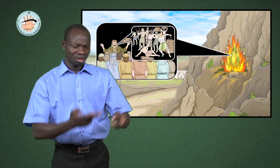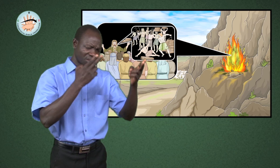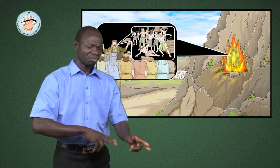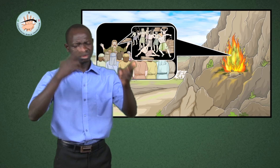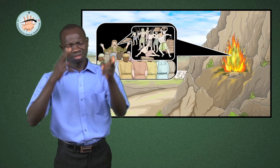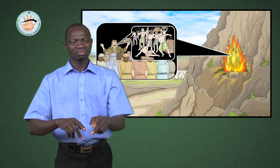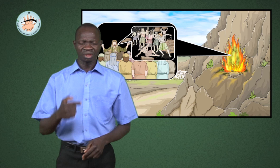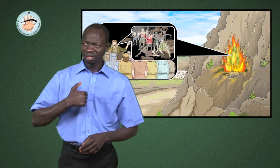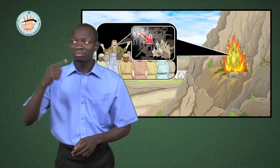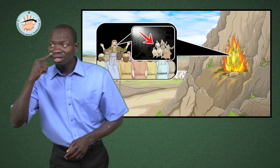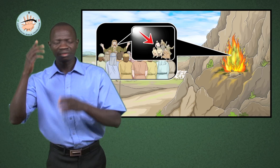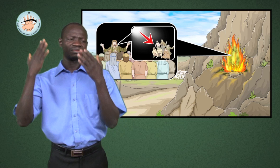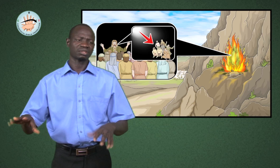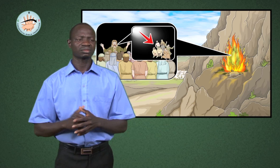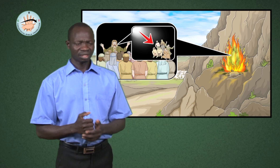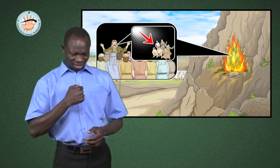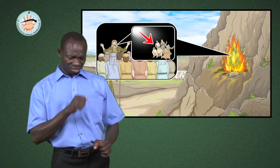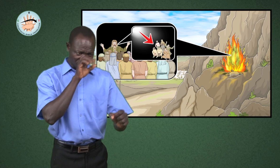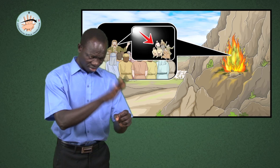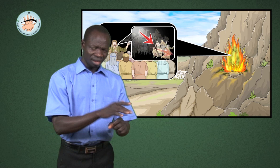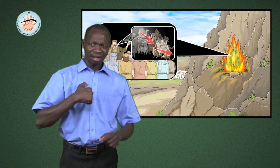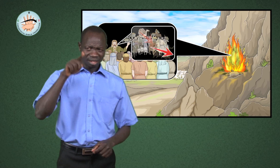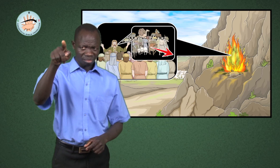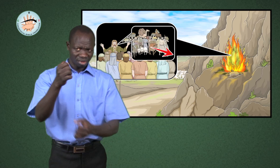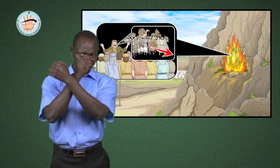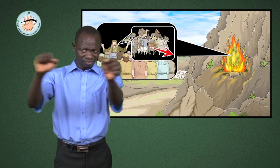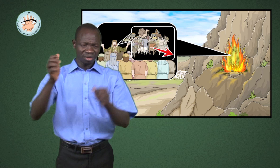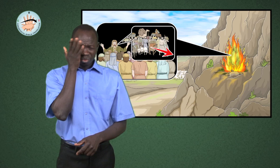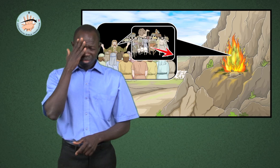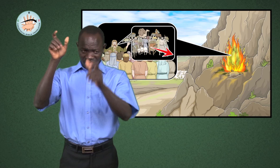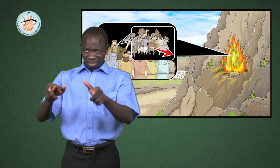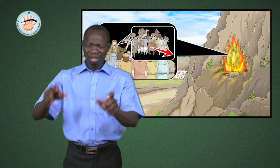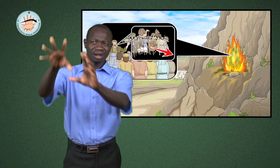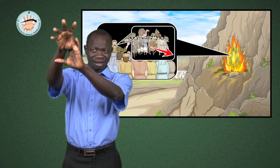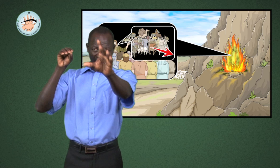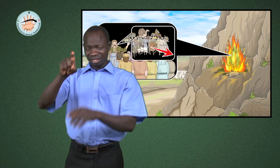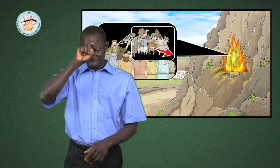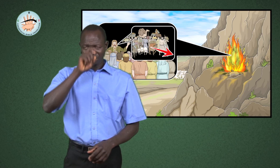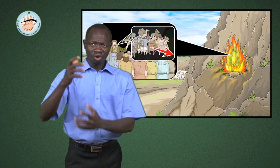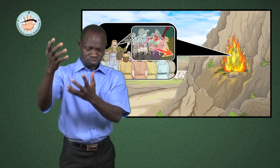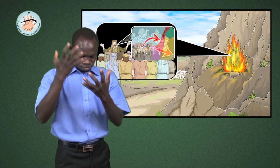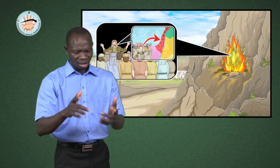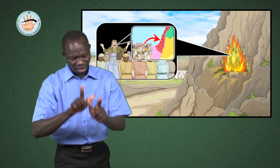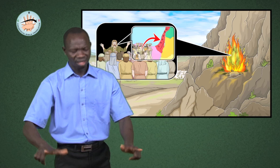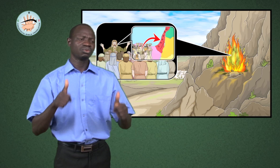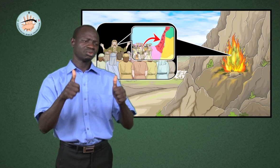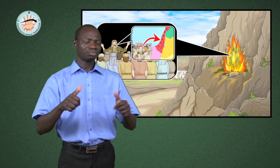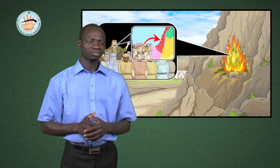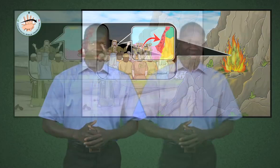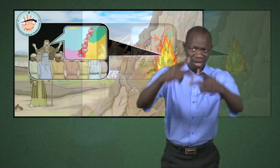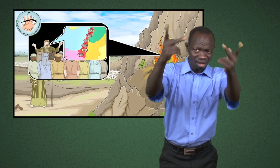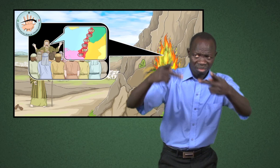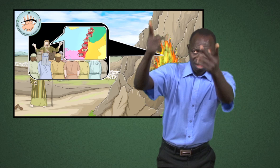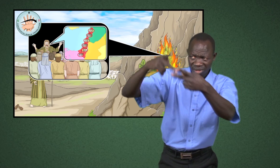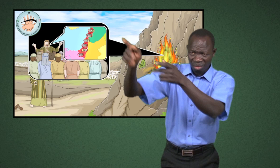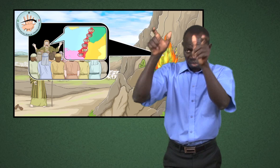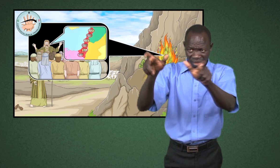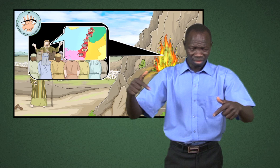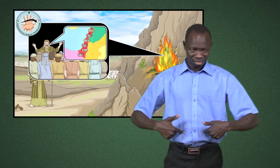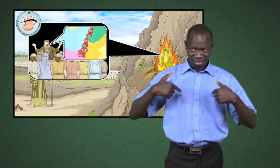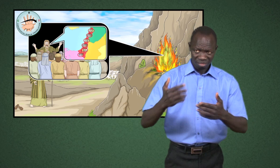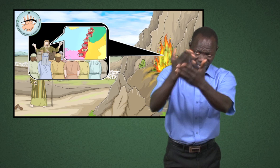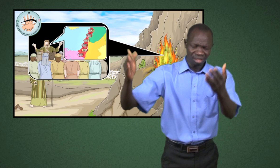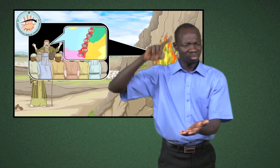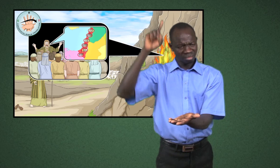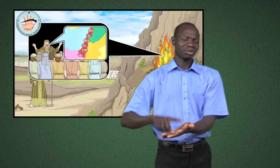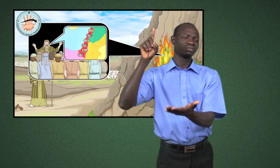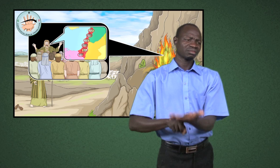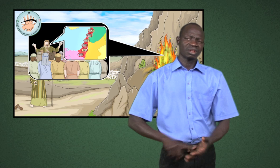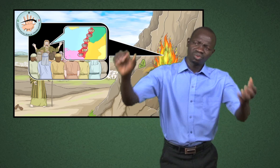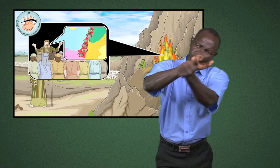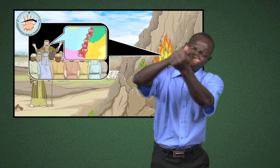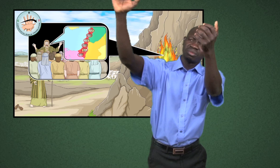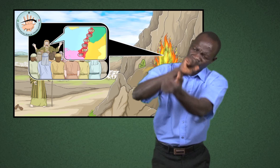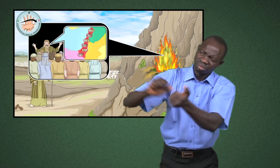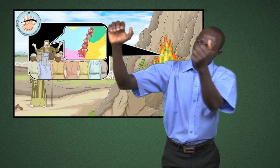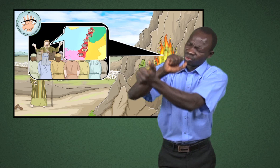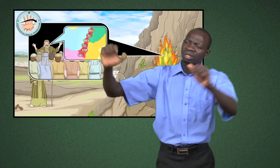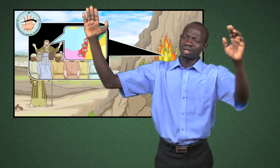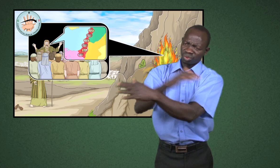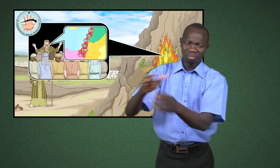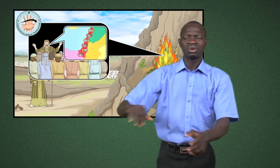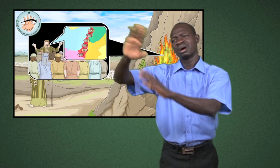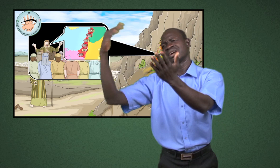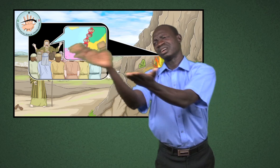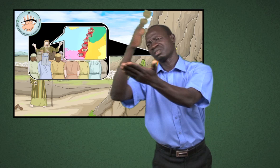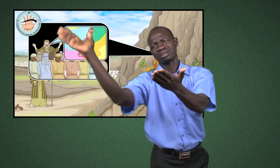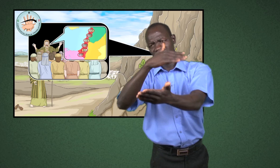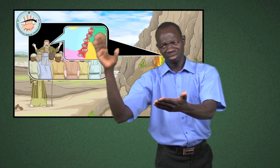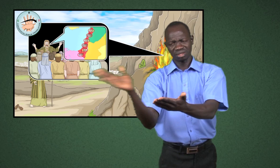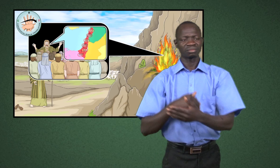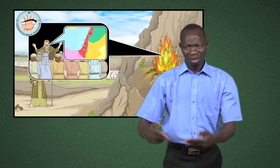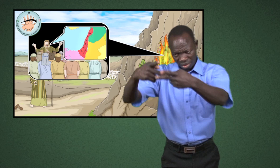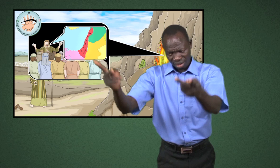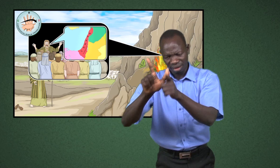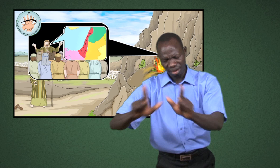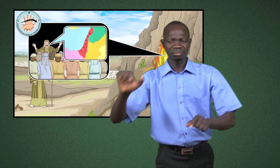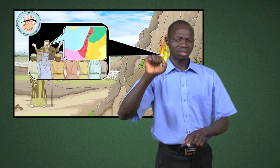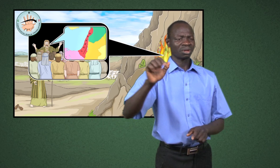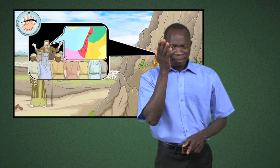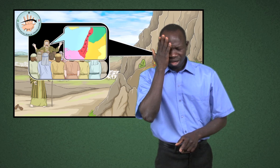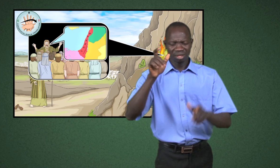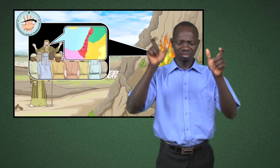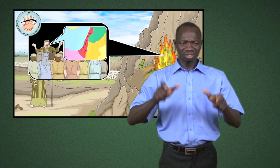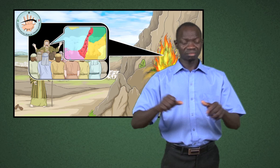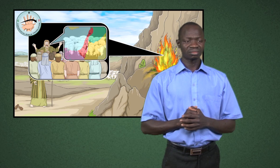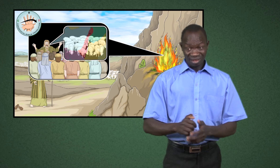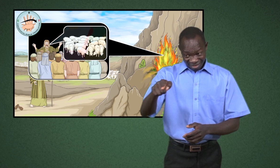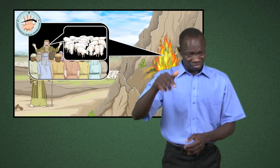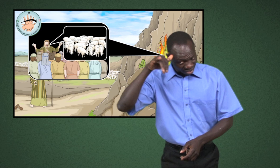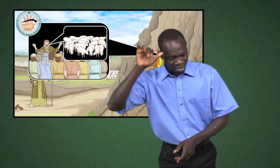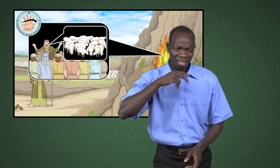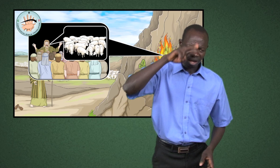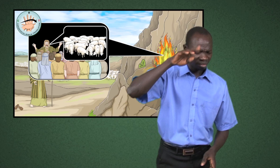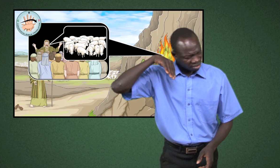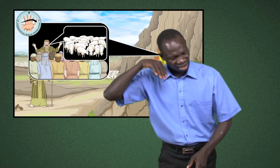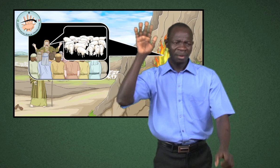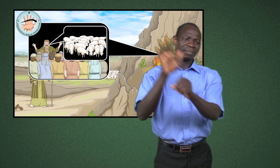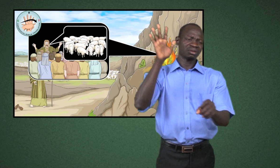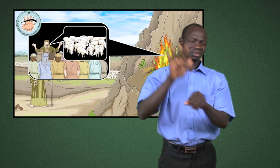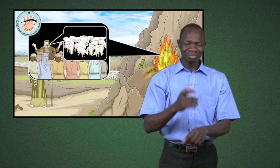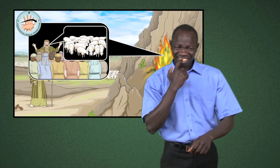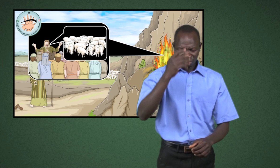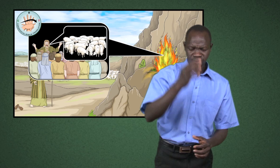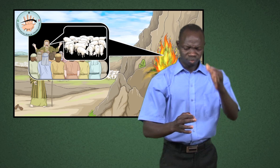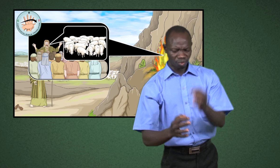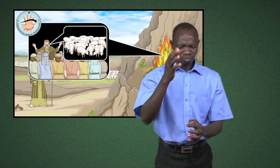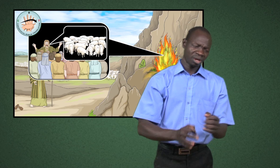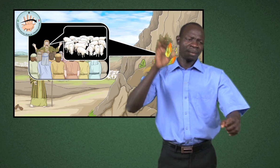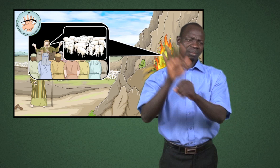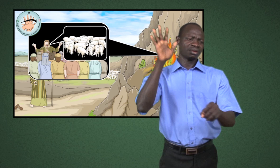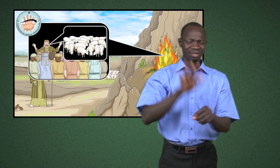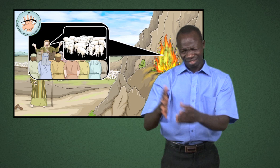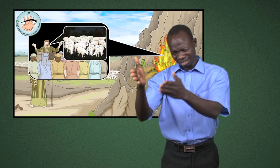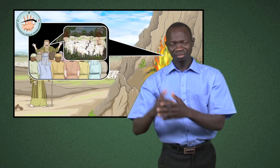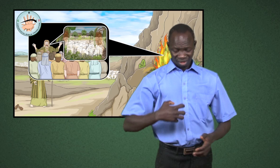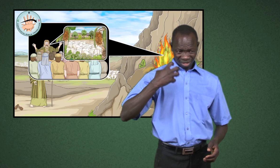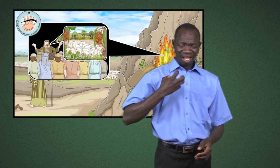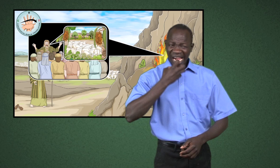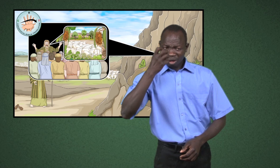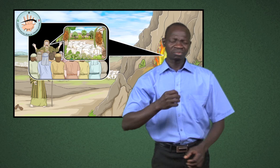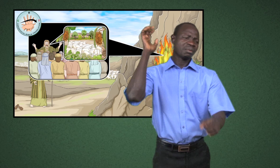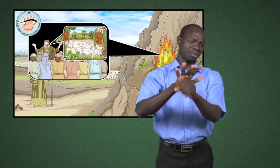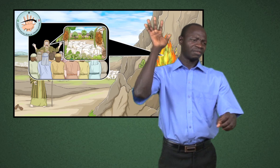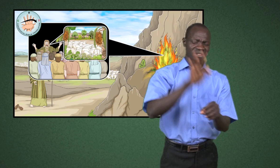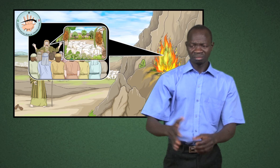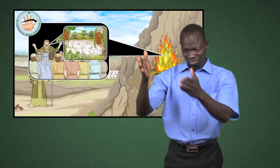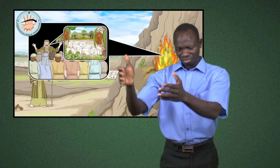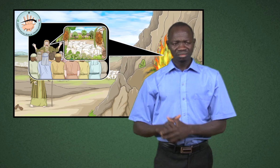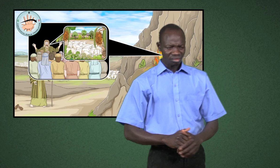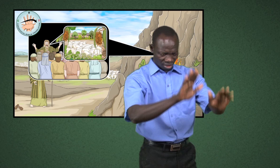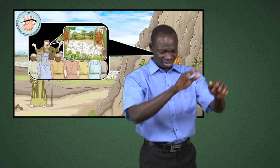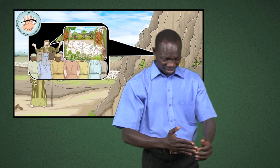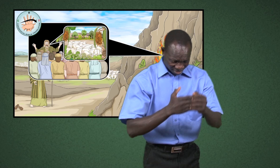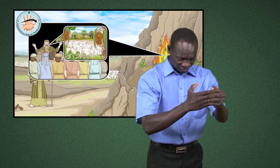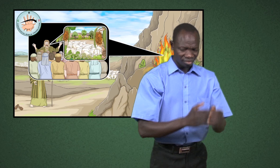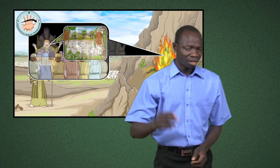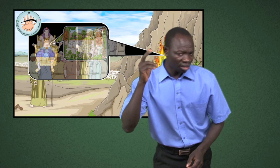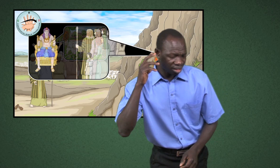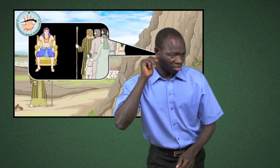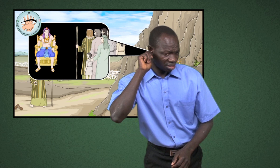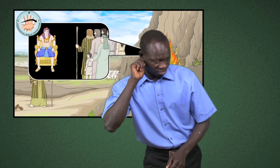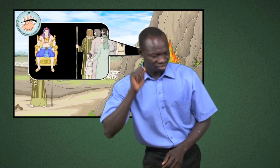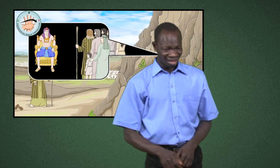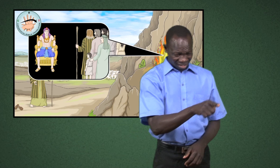And I have promised to bring you up out of your affliction in Egypt, into the land of the Canaanites, Hittites, Amorites, Perizzites, Hivites, and Jebusites—a land flowing with milk and honey.’